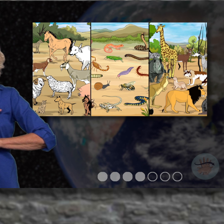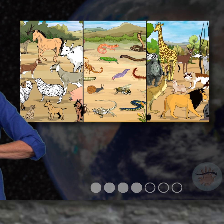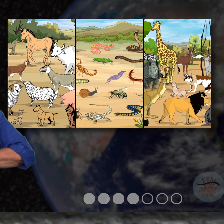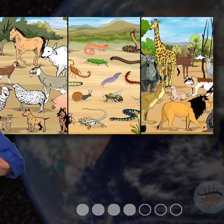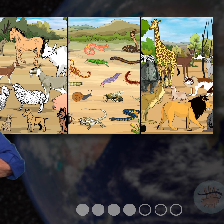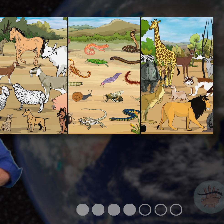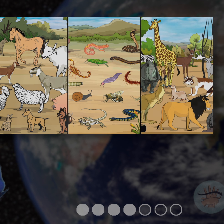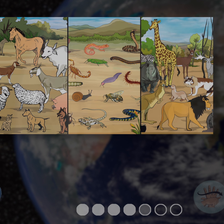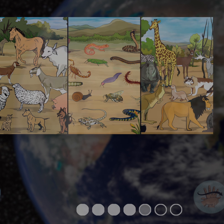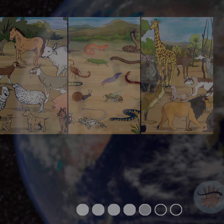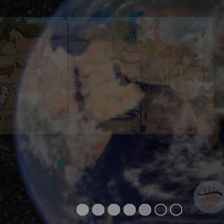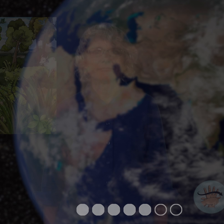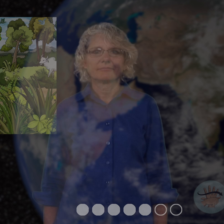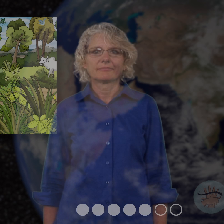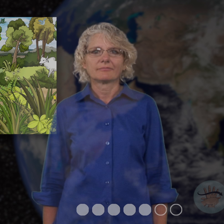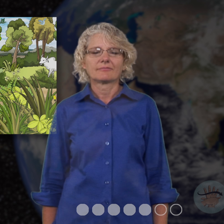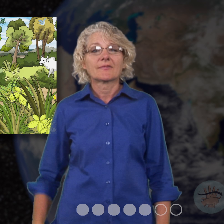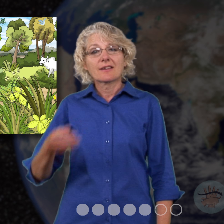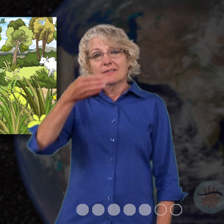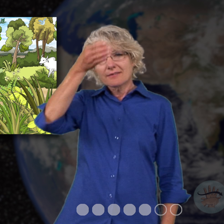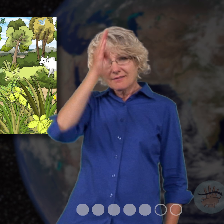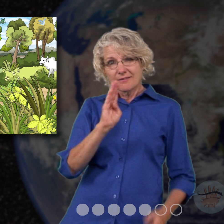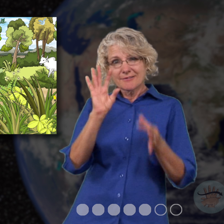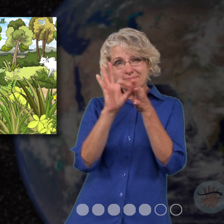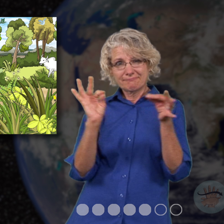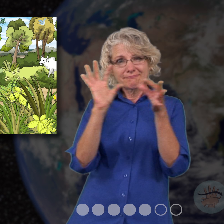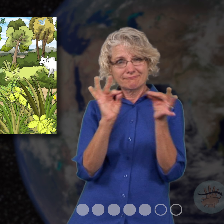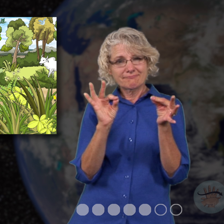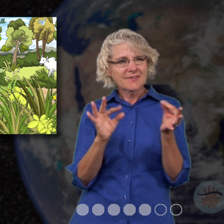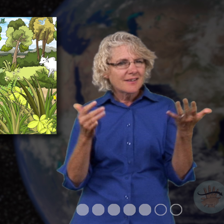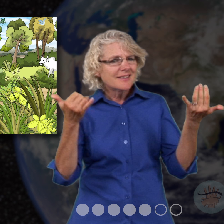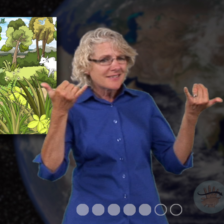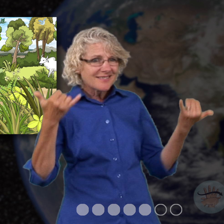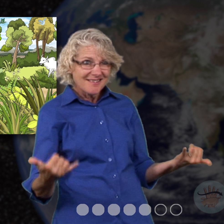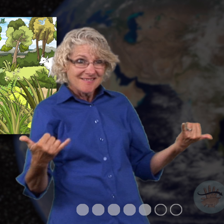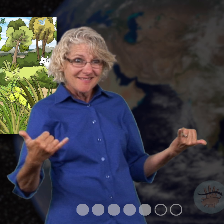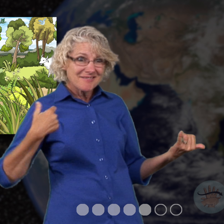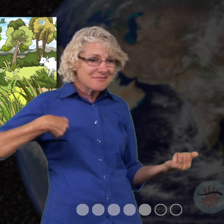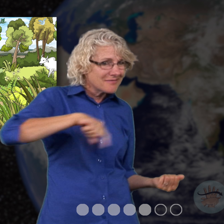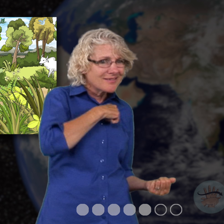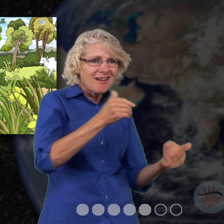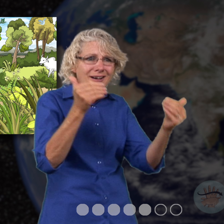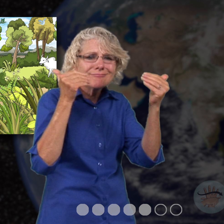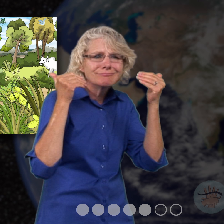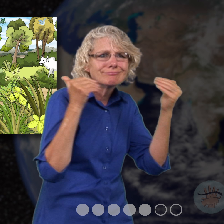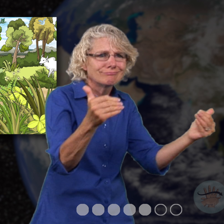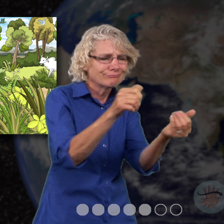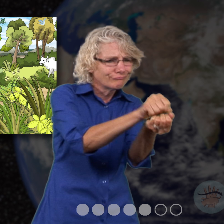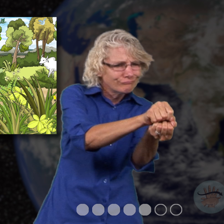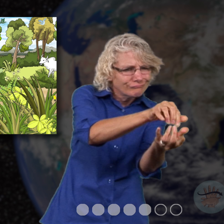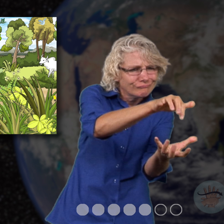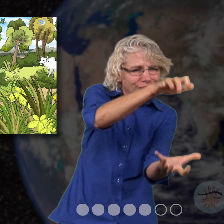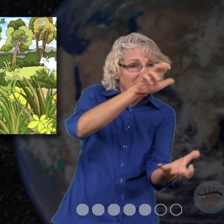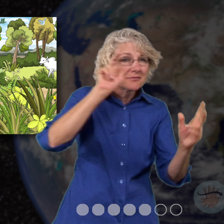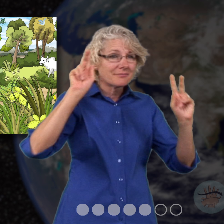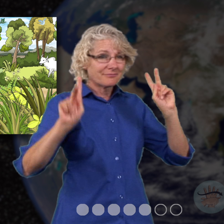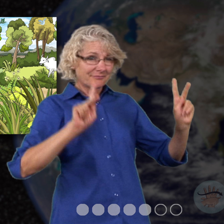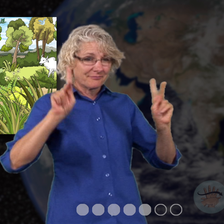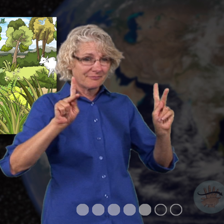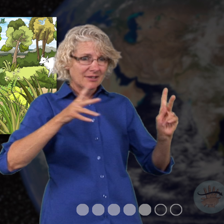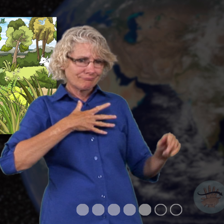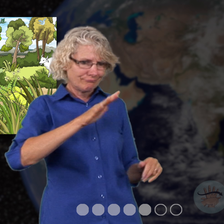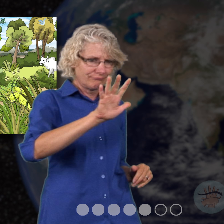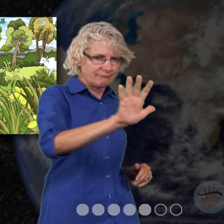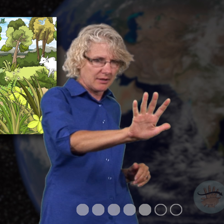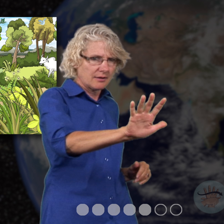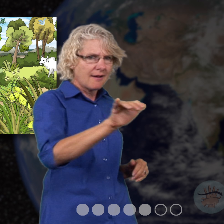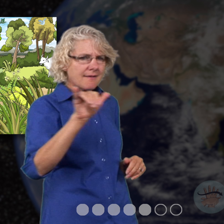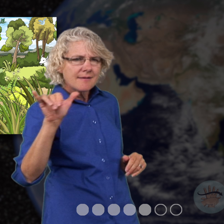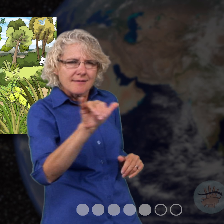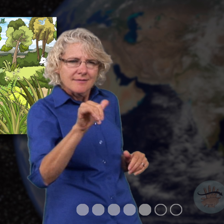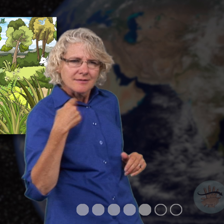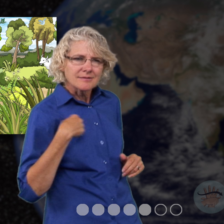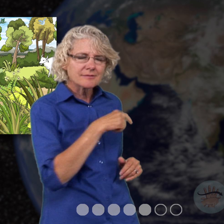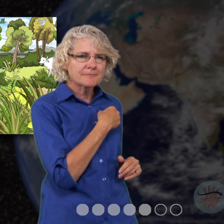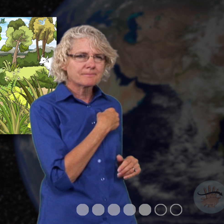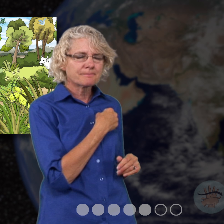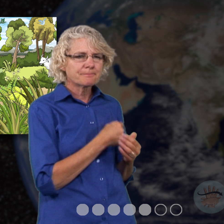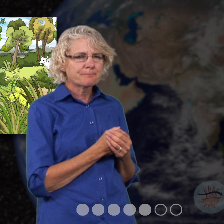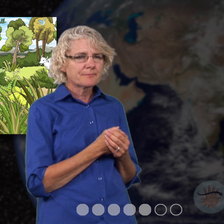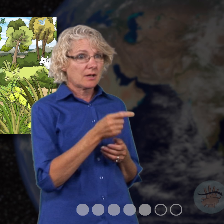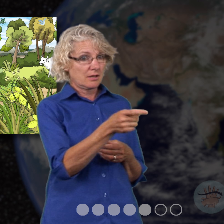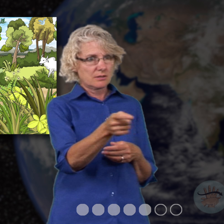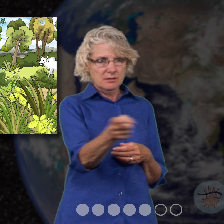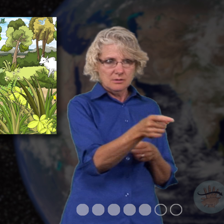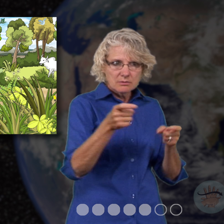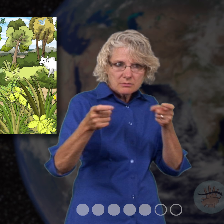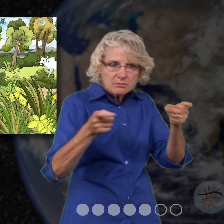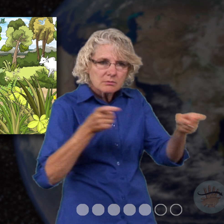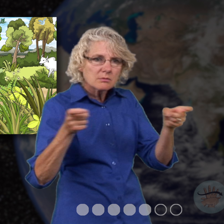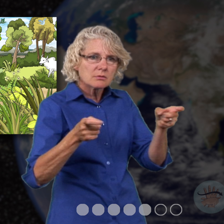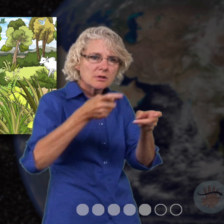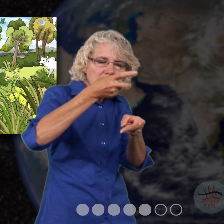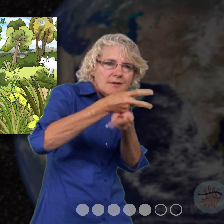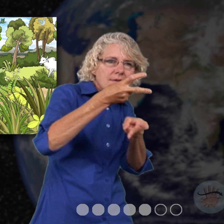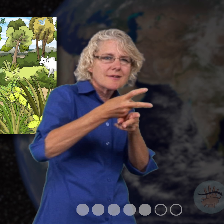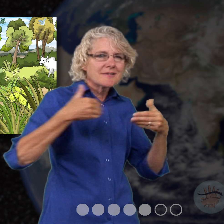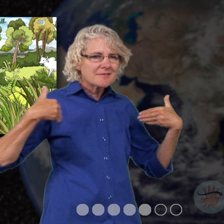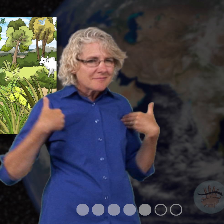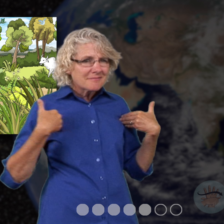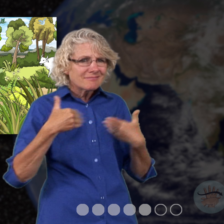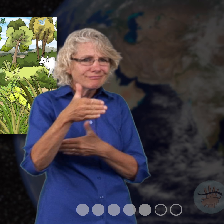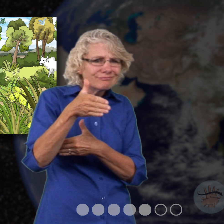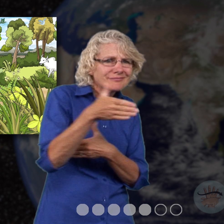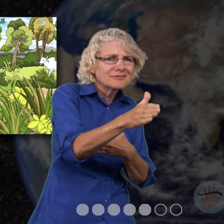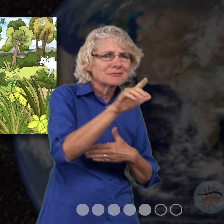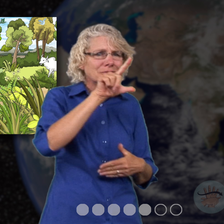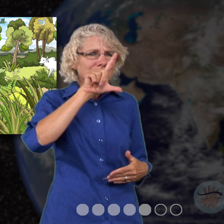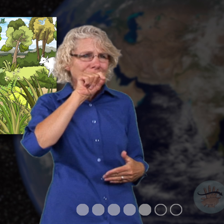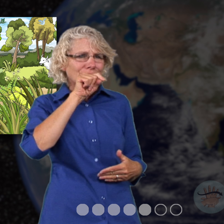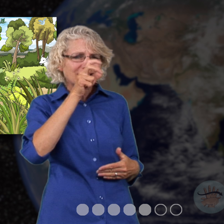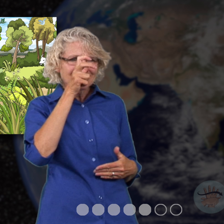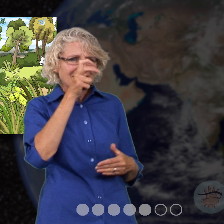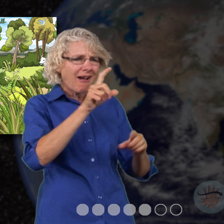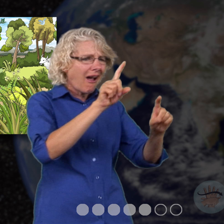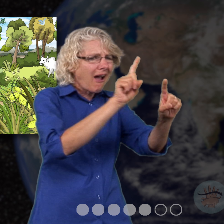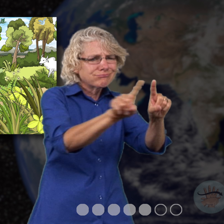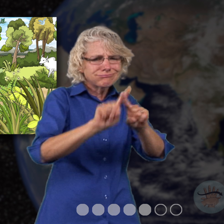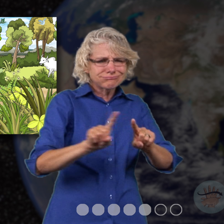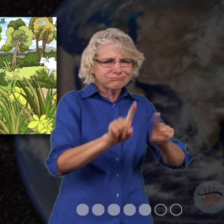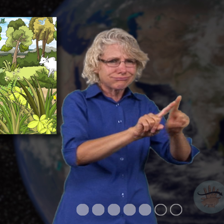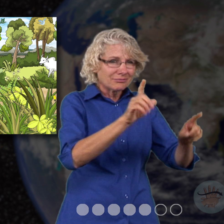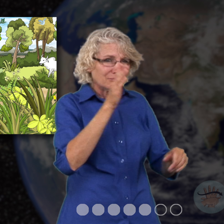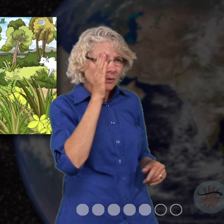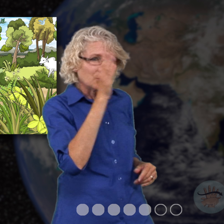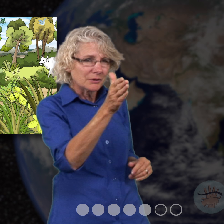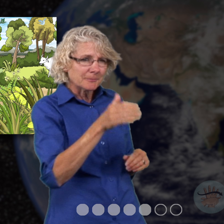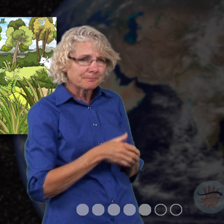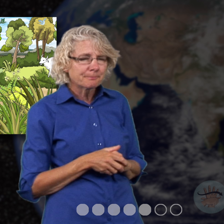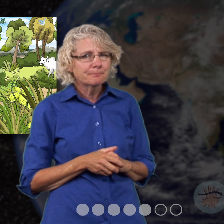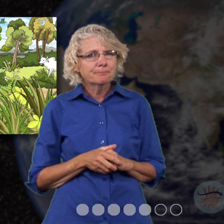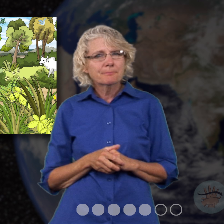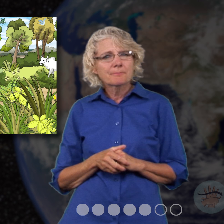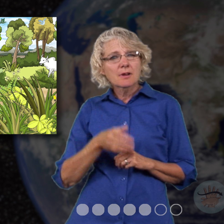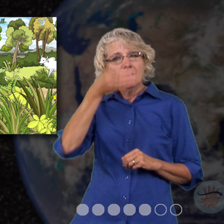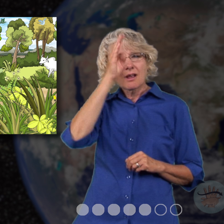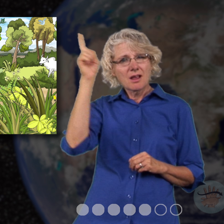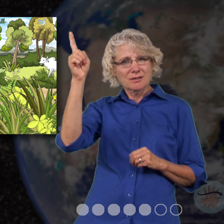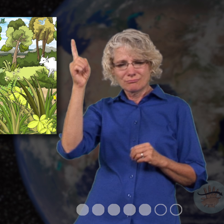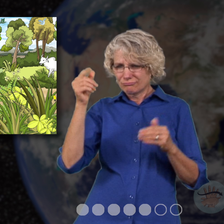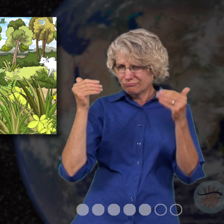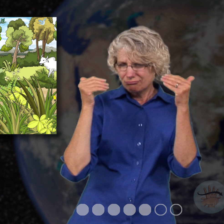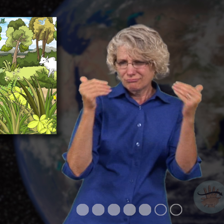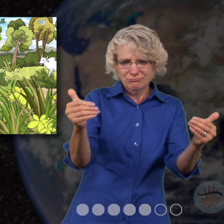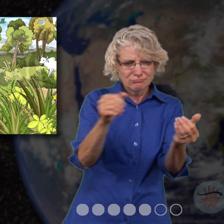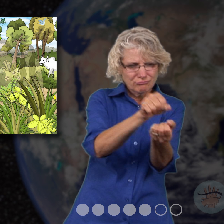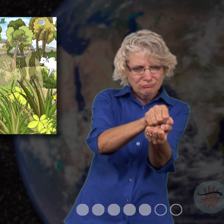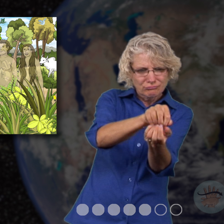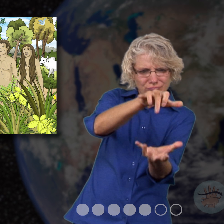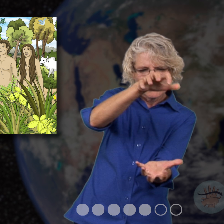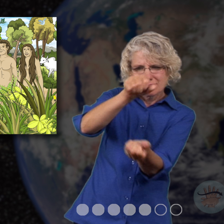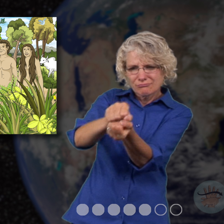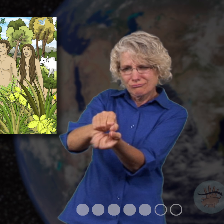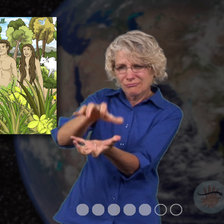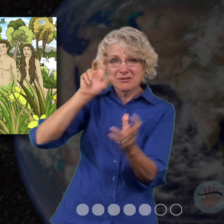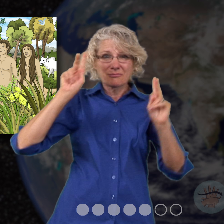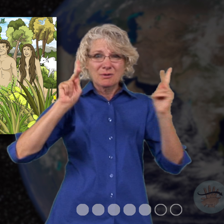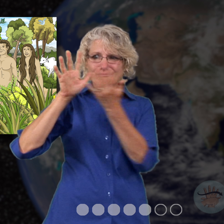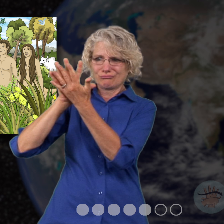Then God said, “Let Us make man in Our image, after Our likeness, to rule over the fish of the sea and the birds of the air, over the livestock, and over all the earth itself and every creature that crawls upon it.”